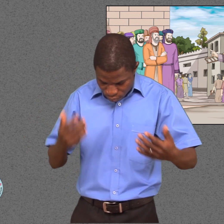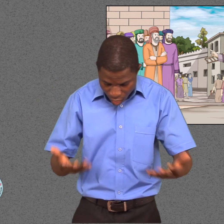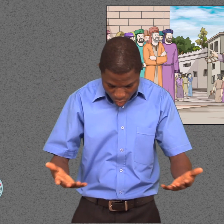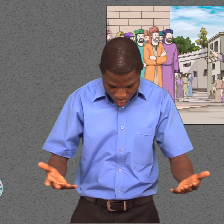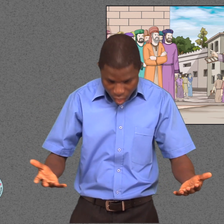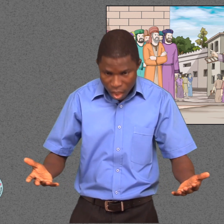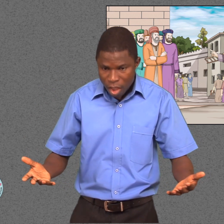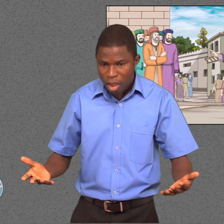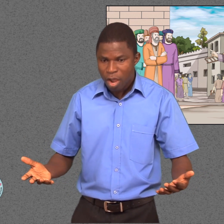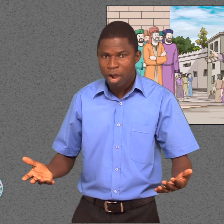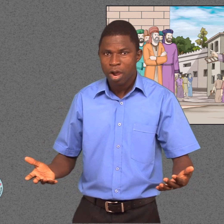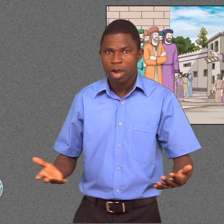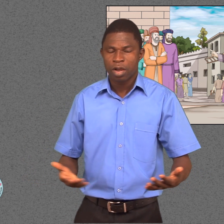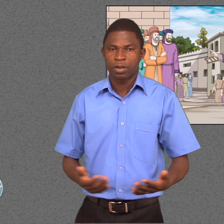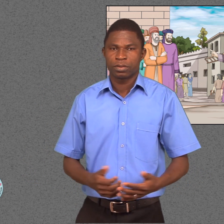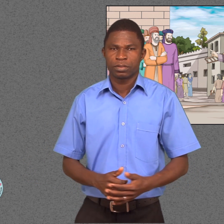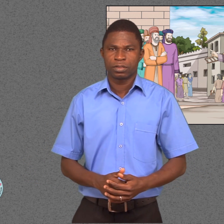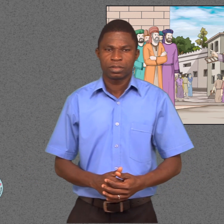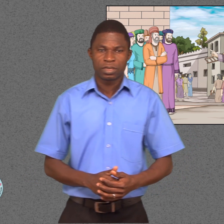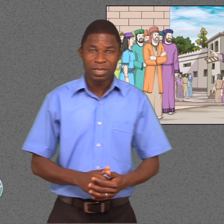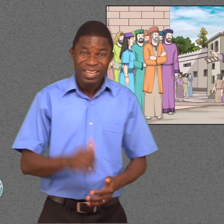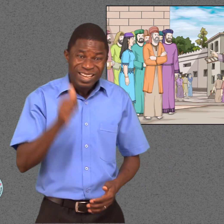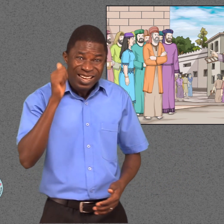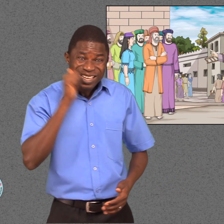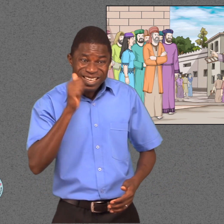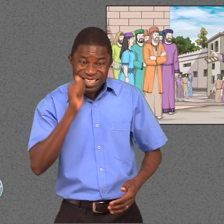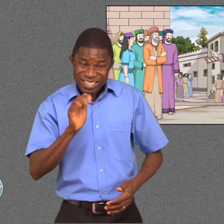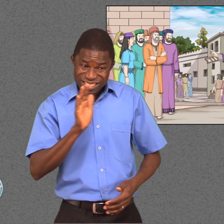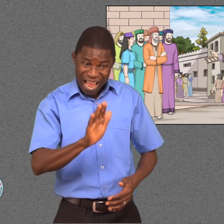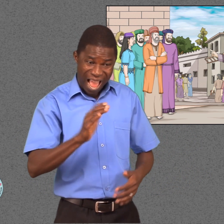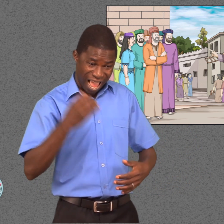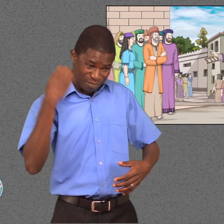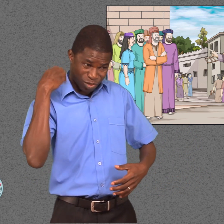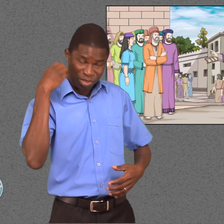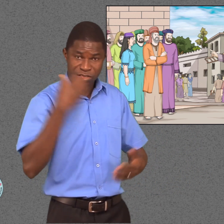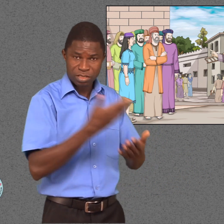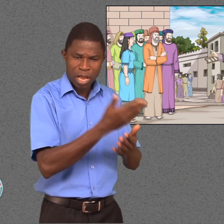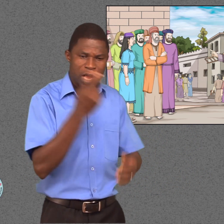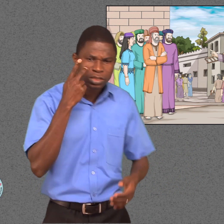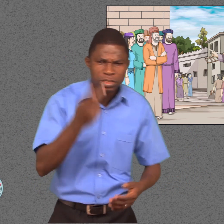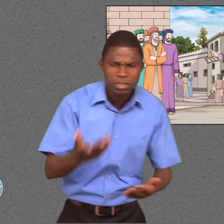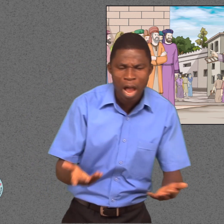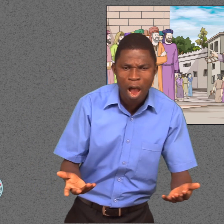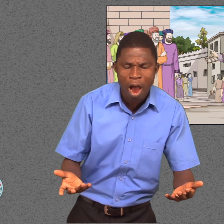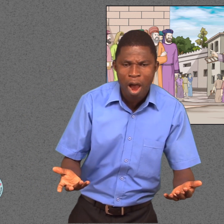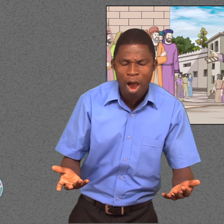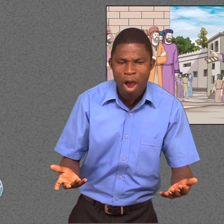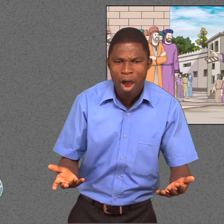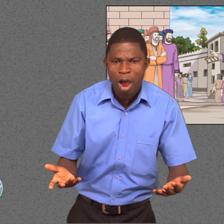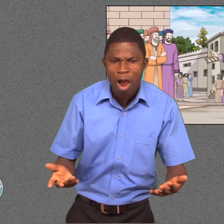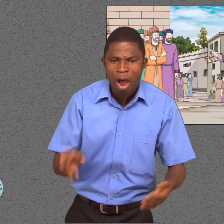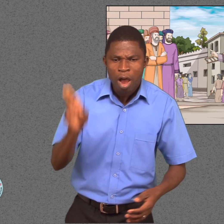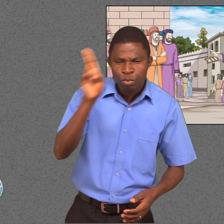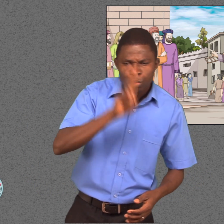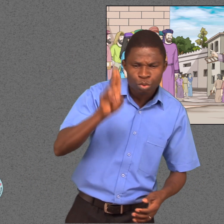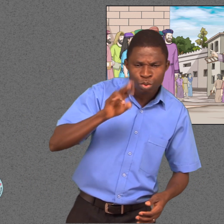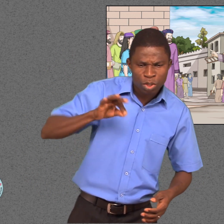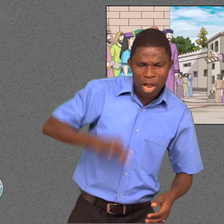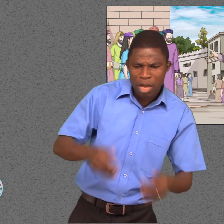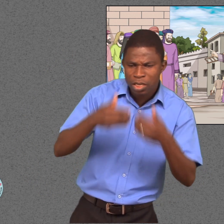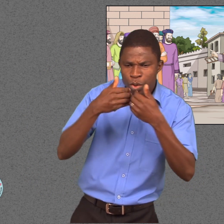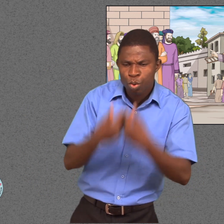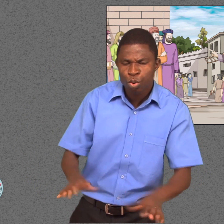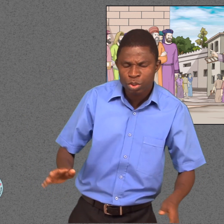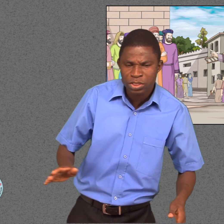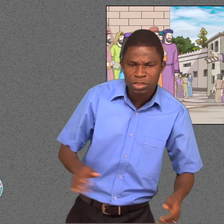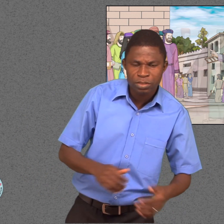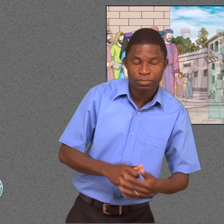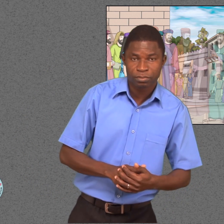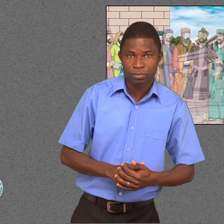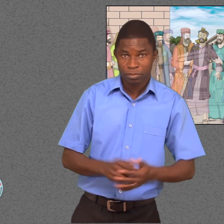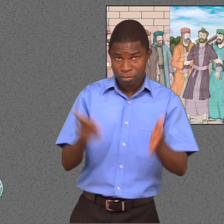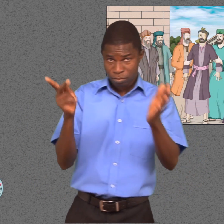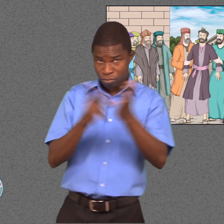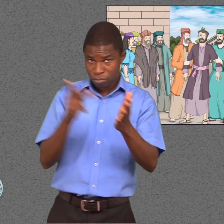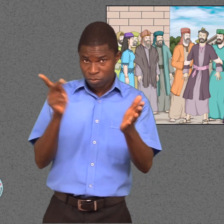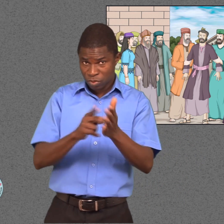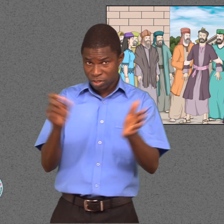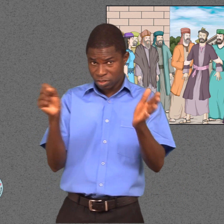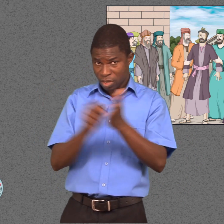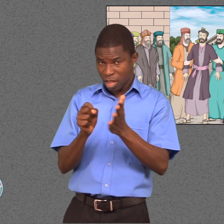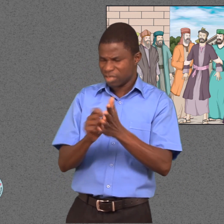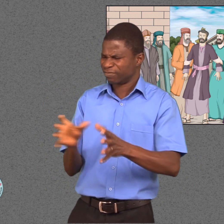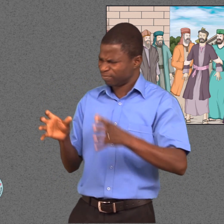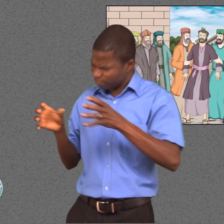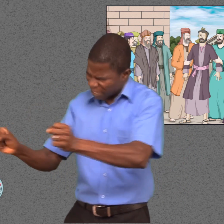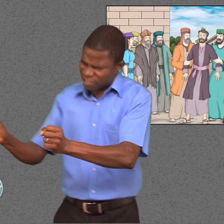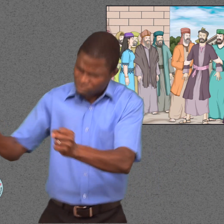And the spirit left her at that very moment.